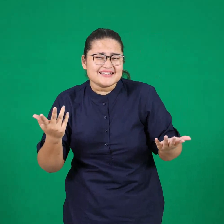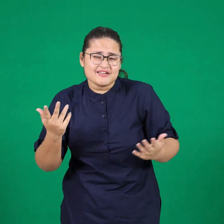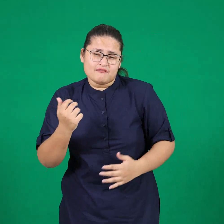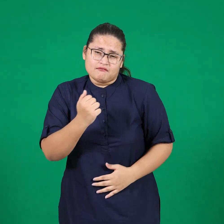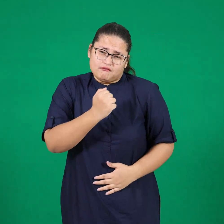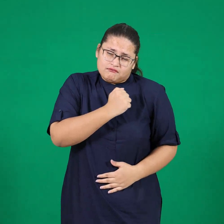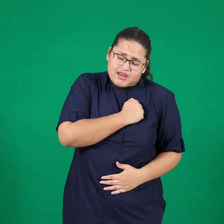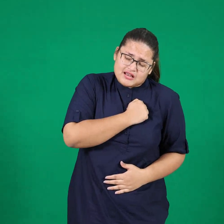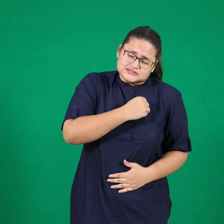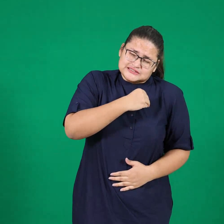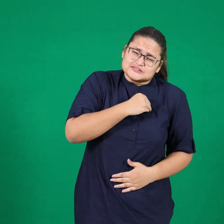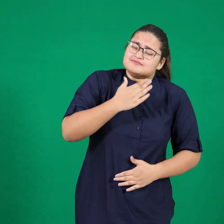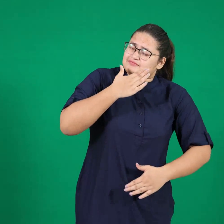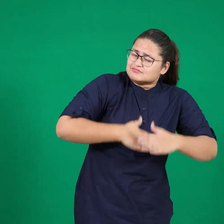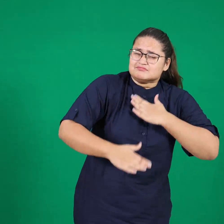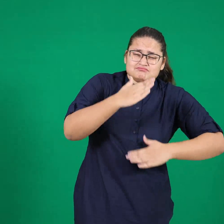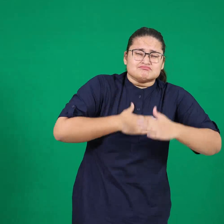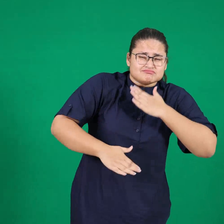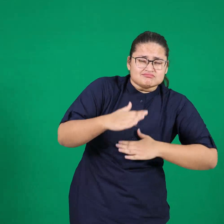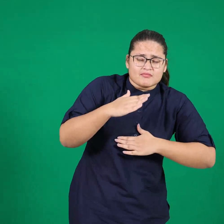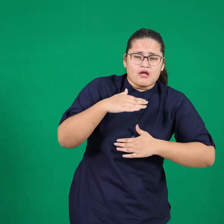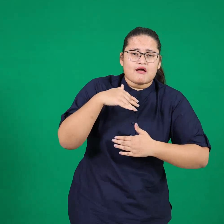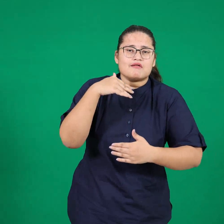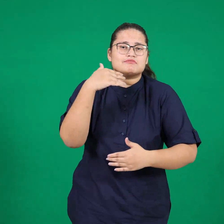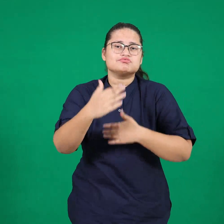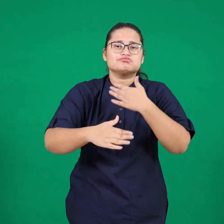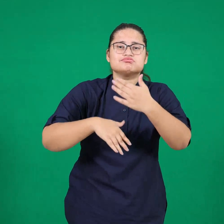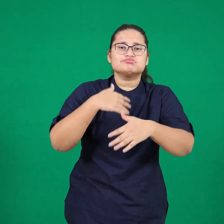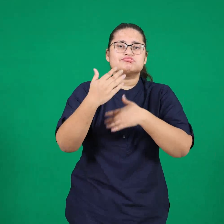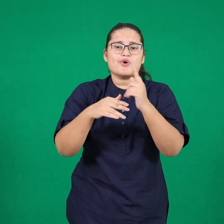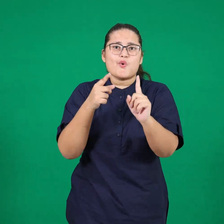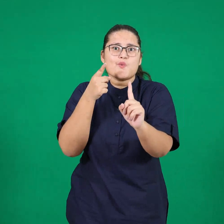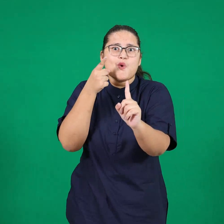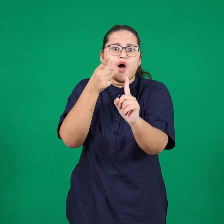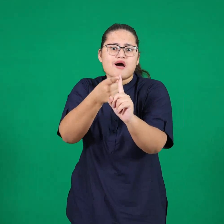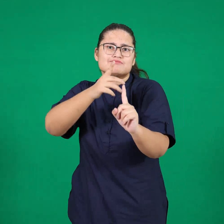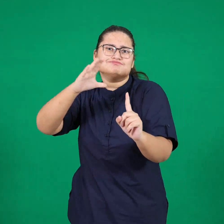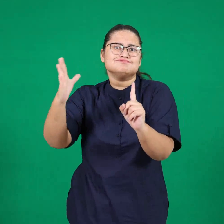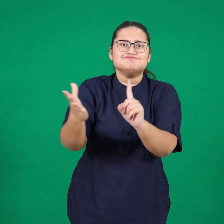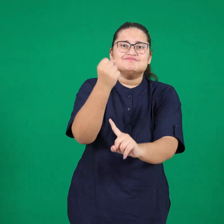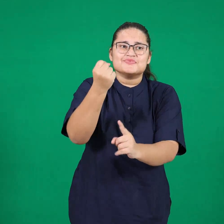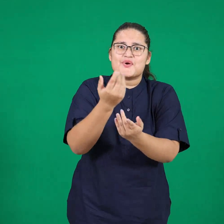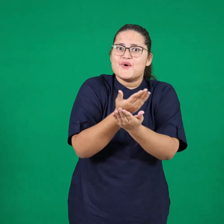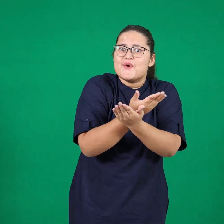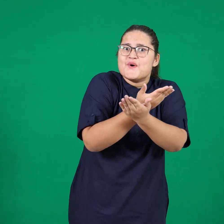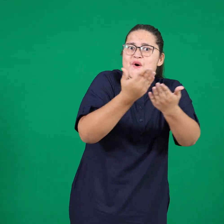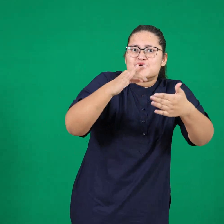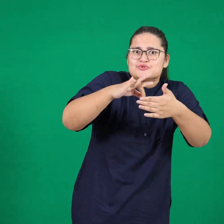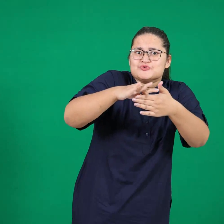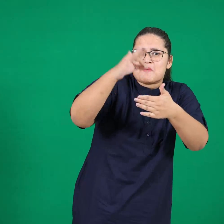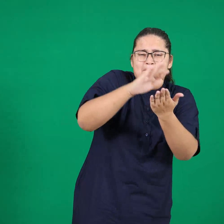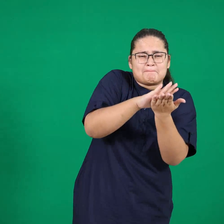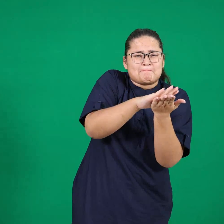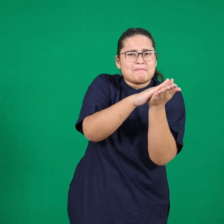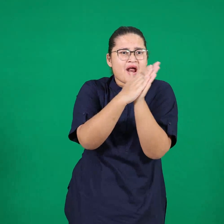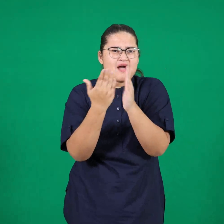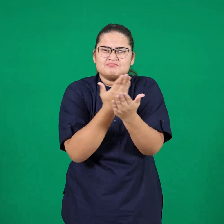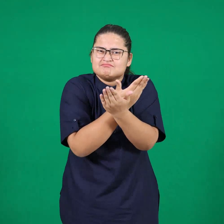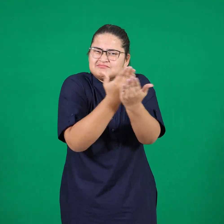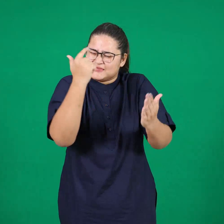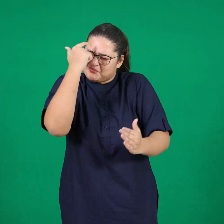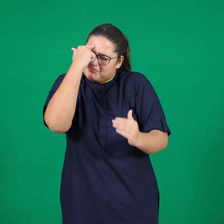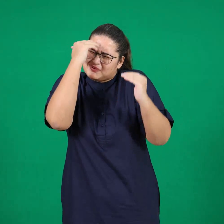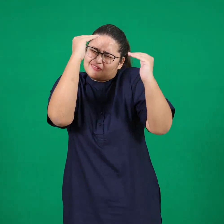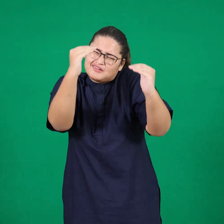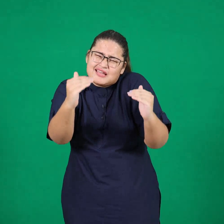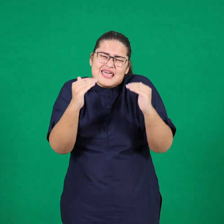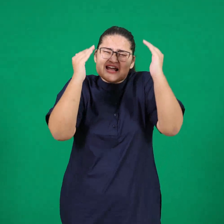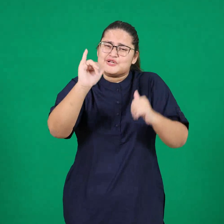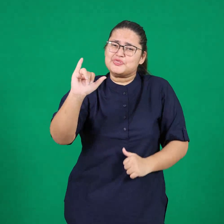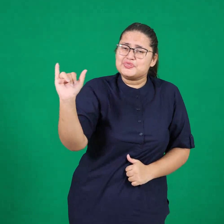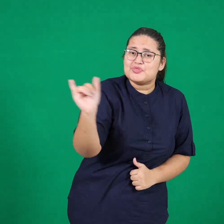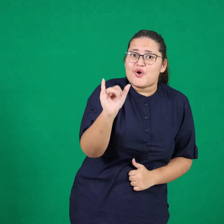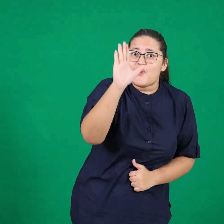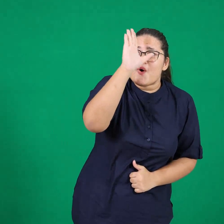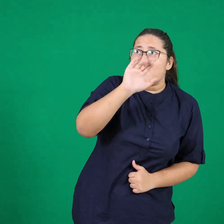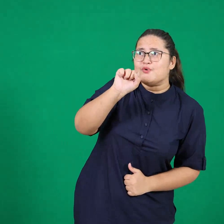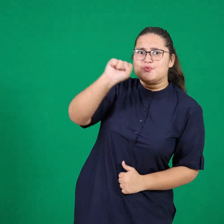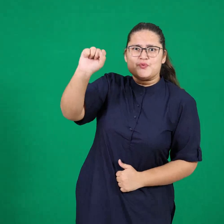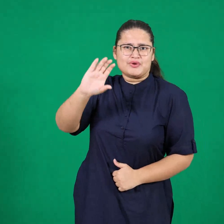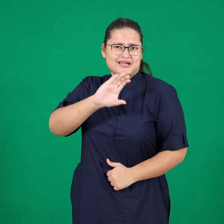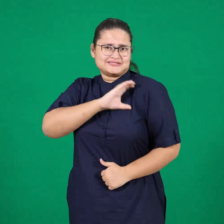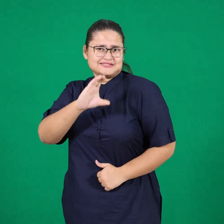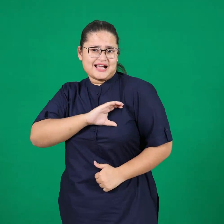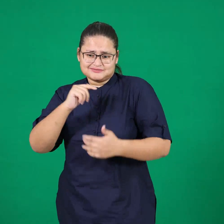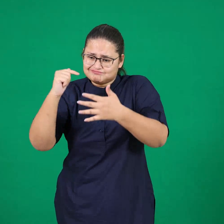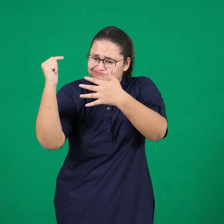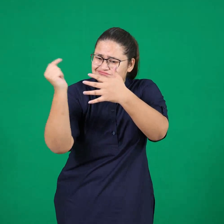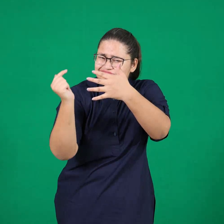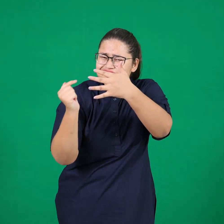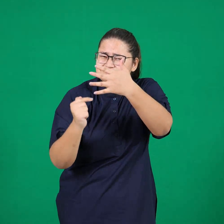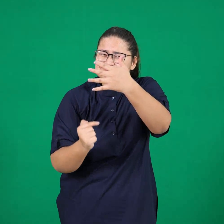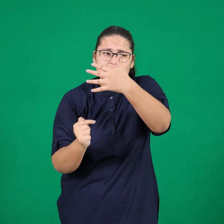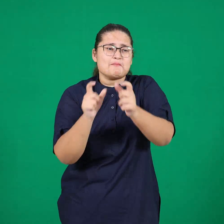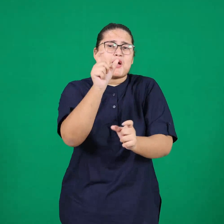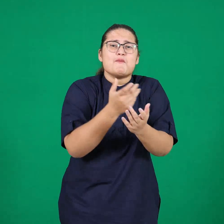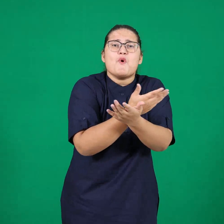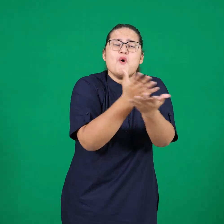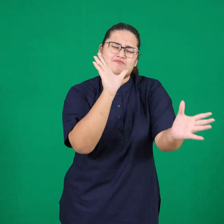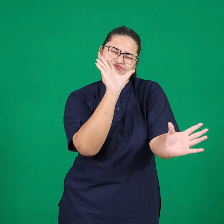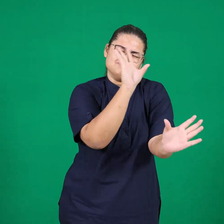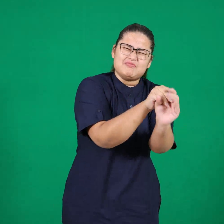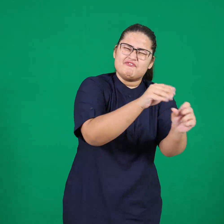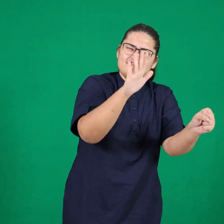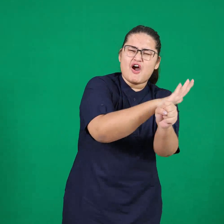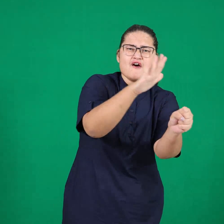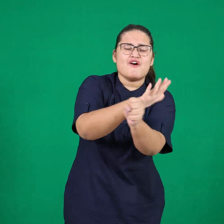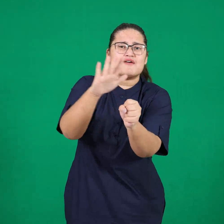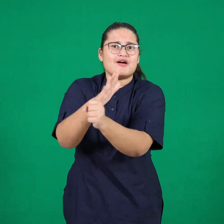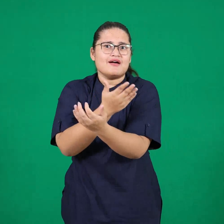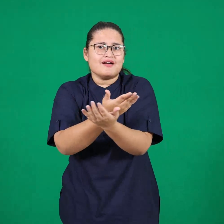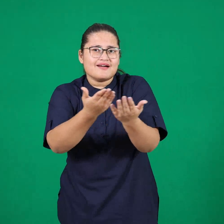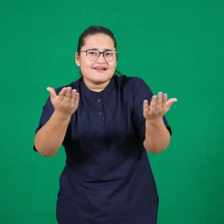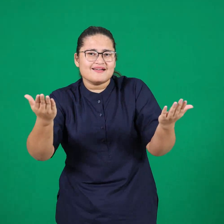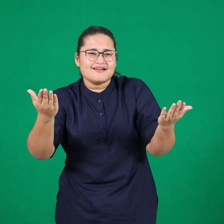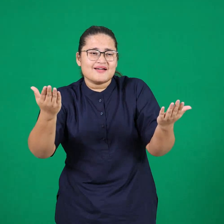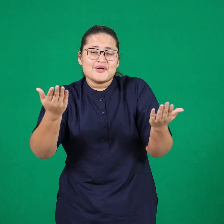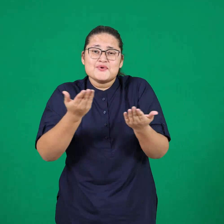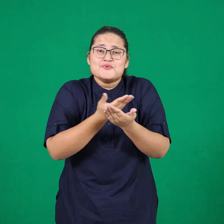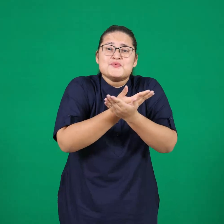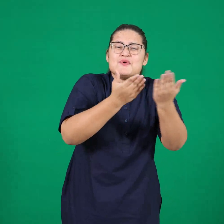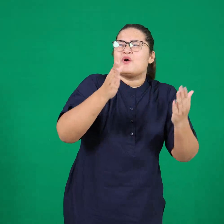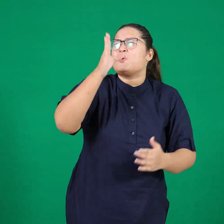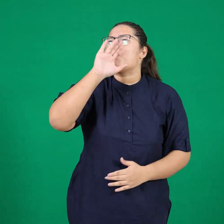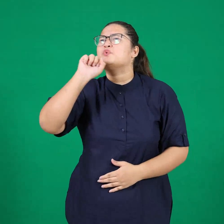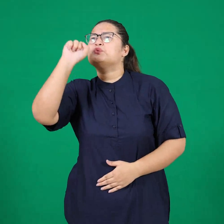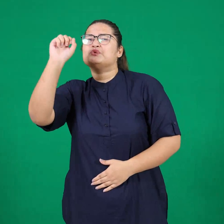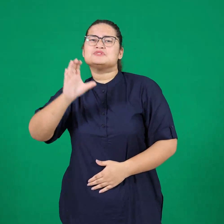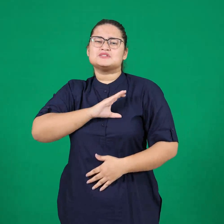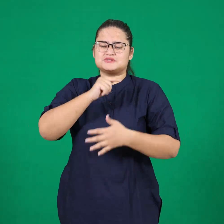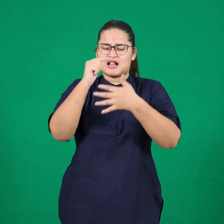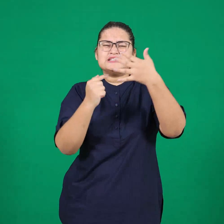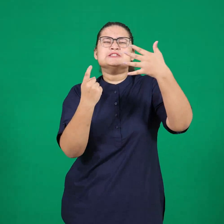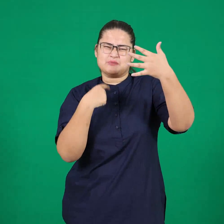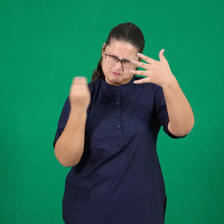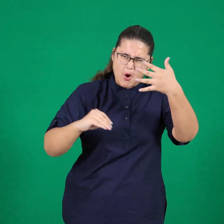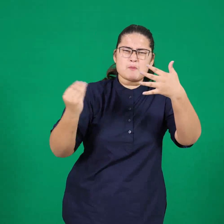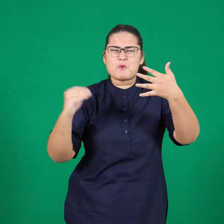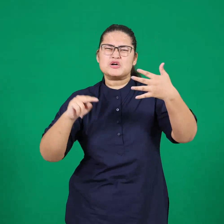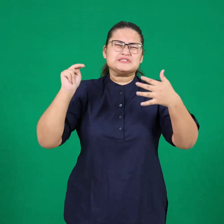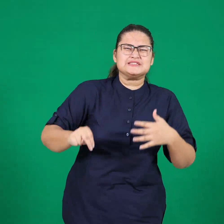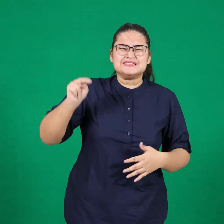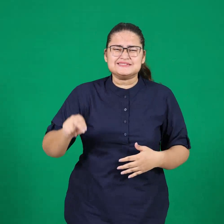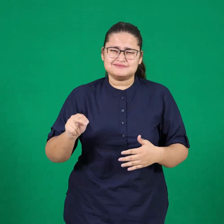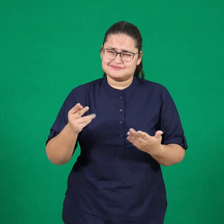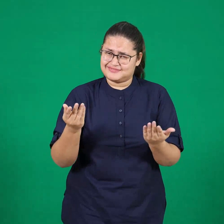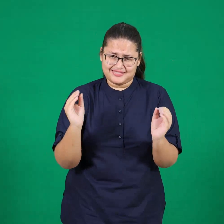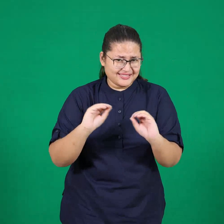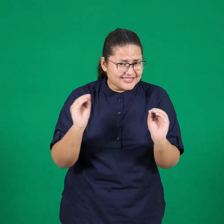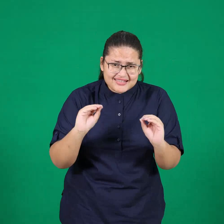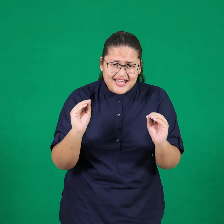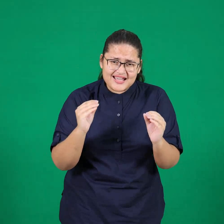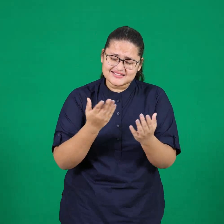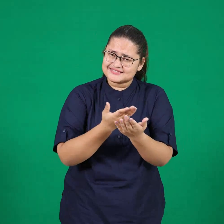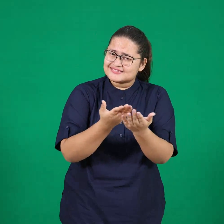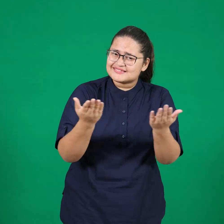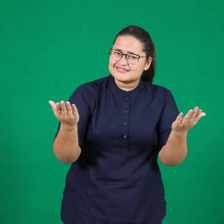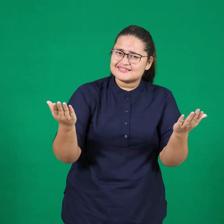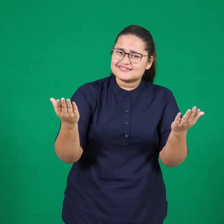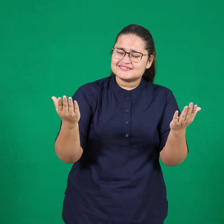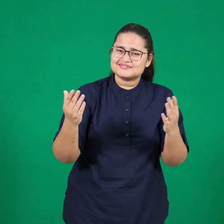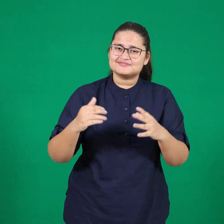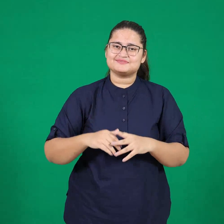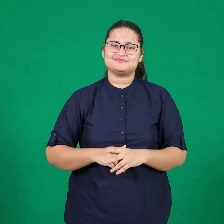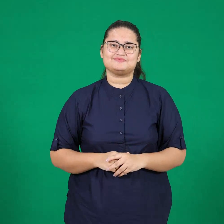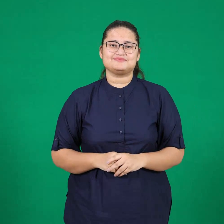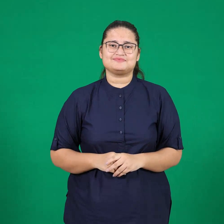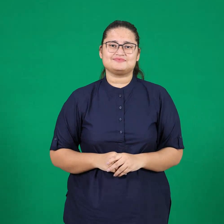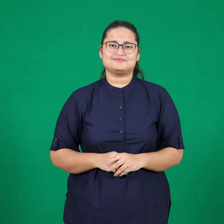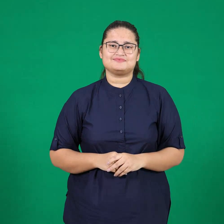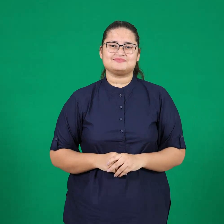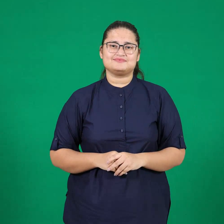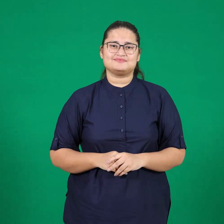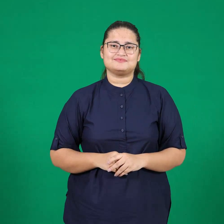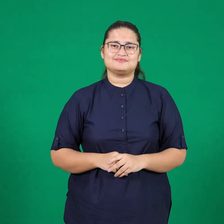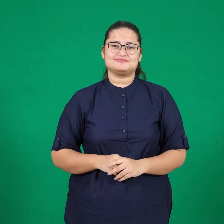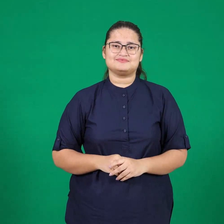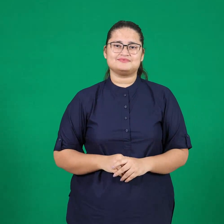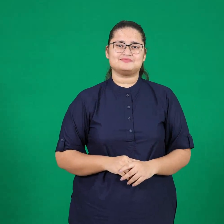Allow perseverance to finish its work, so that you may be mature and complete, not lacking anything.